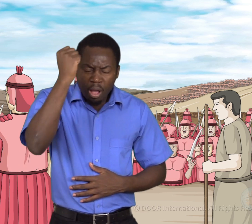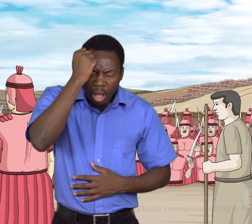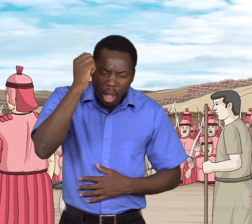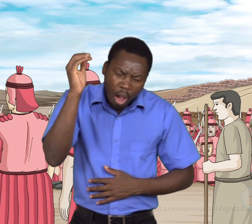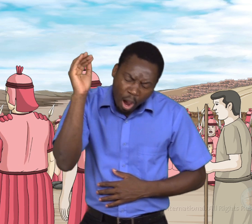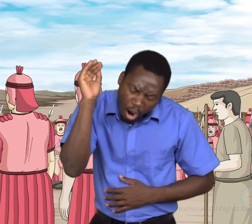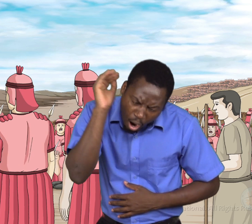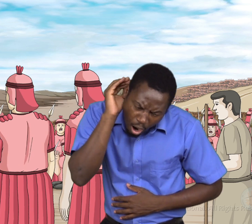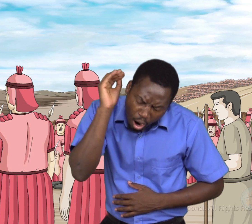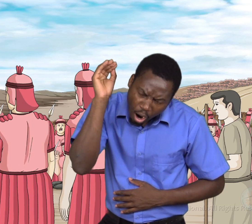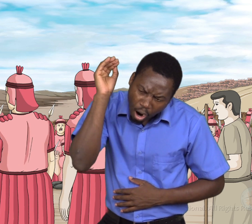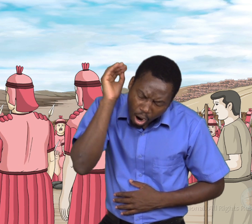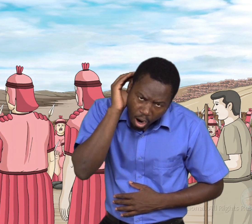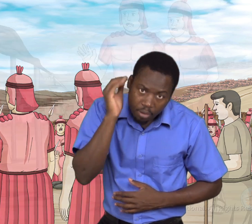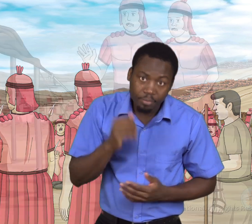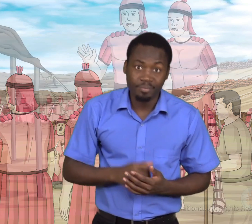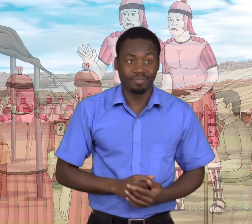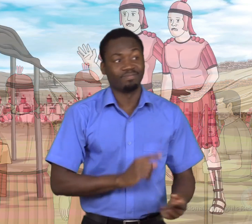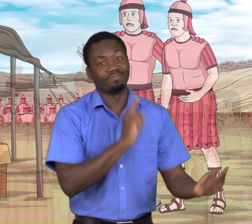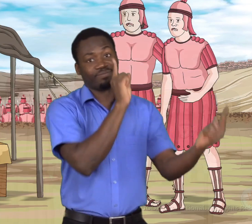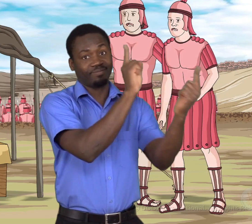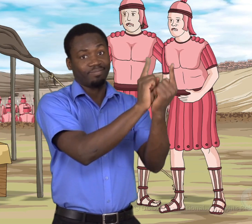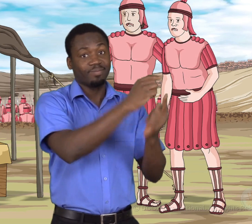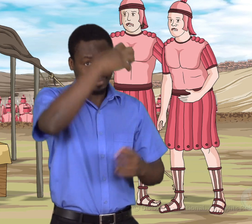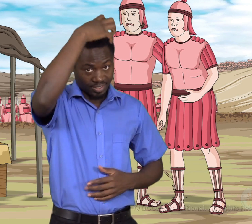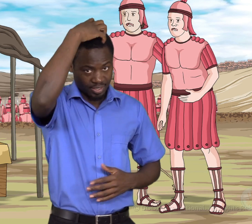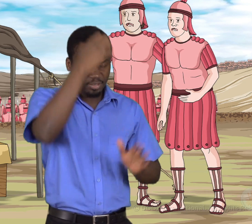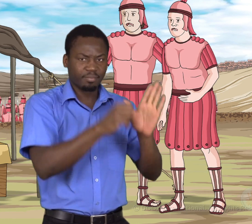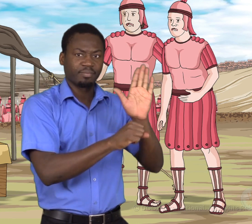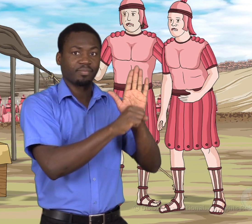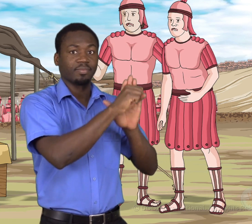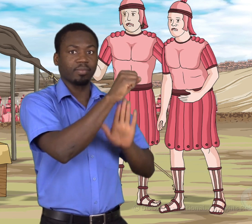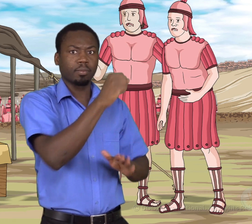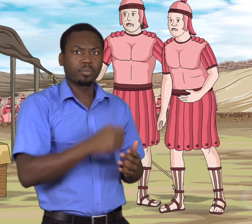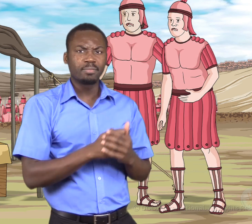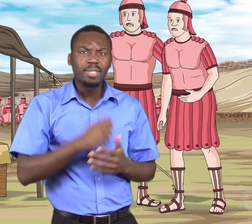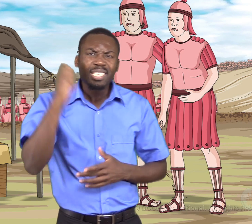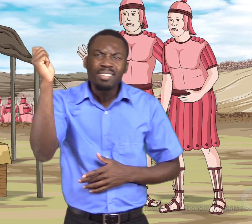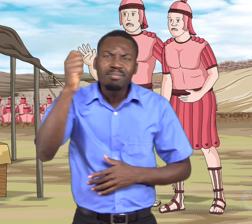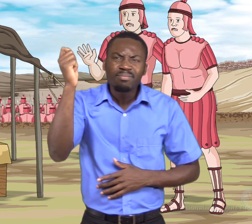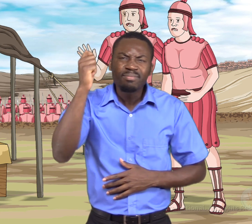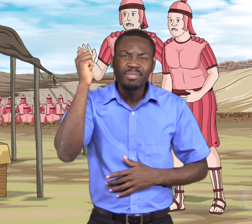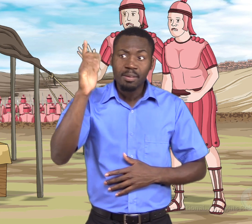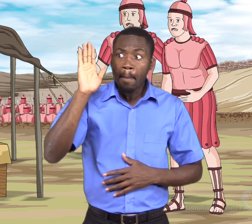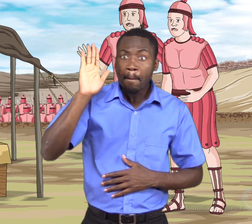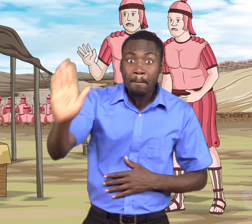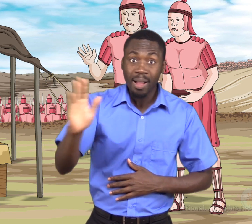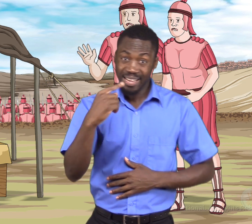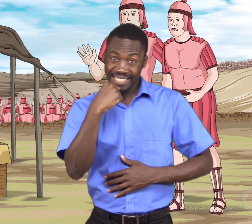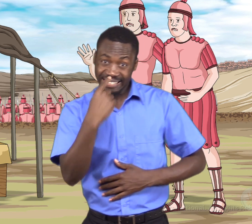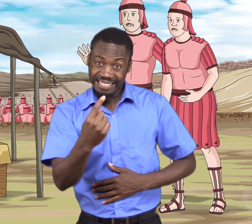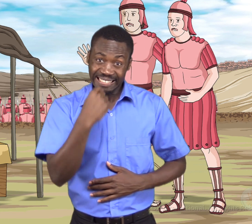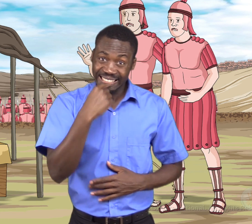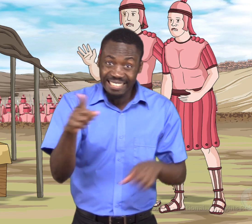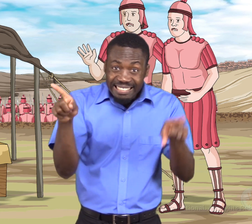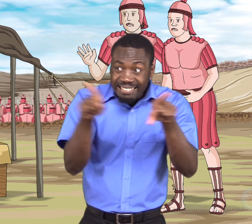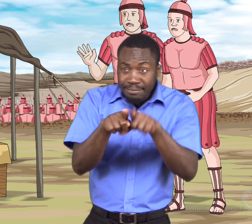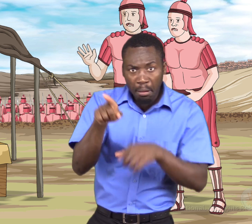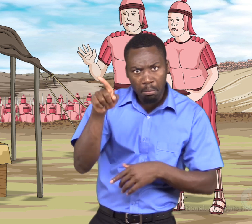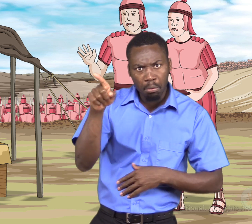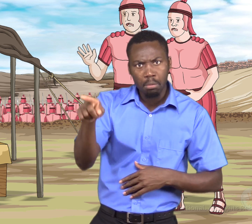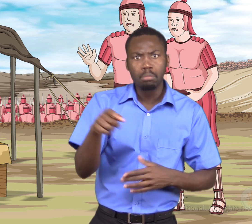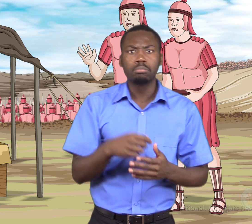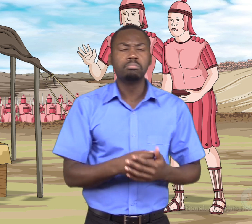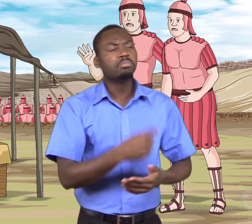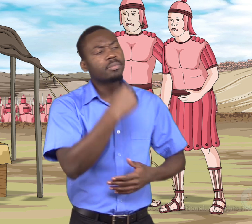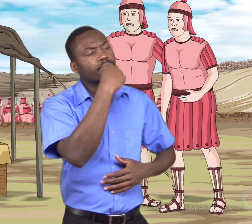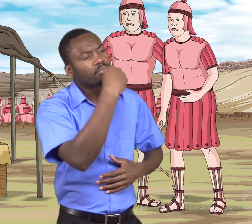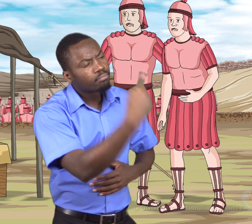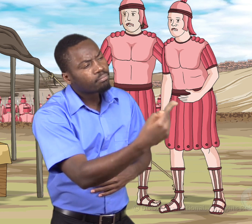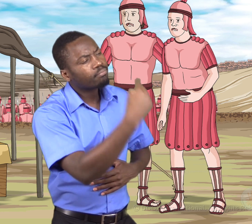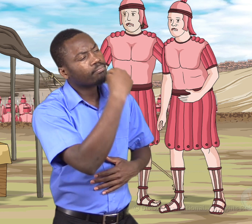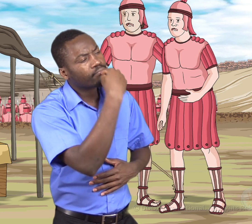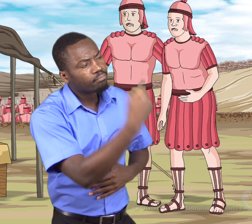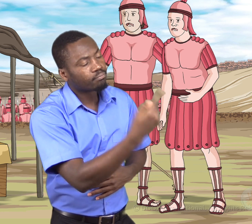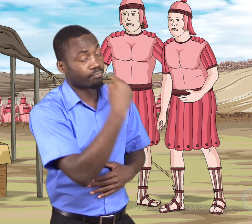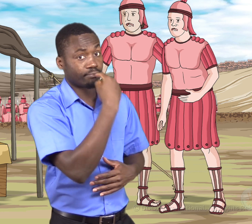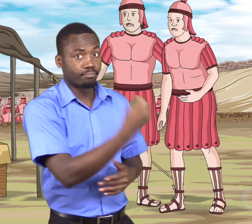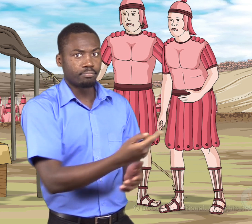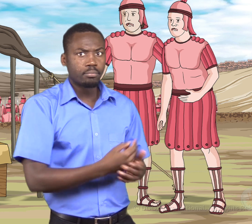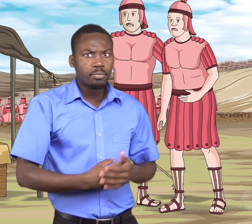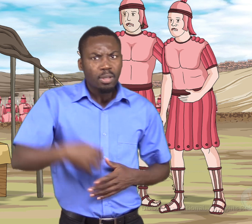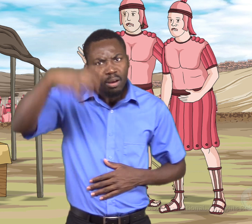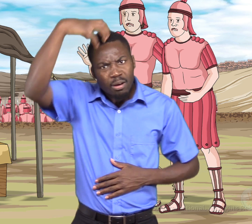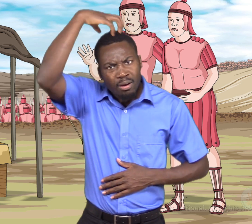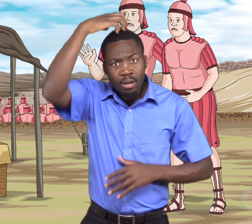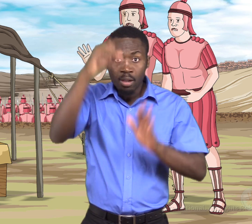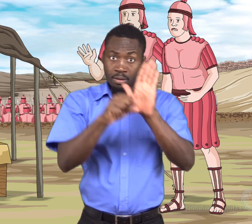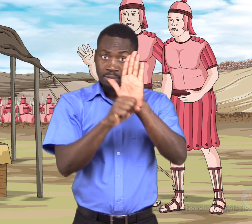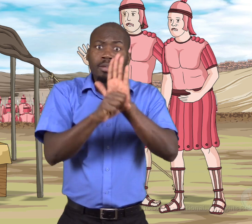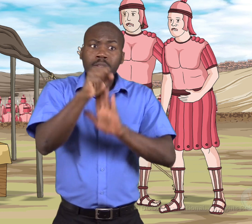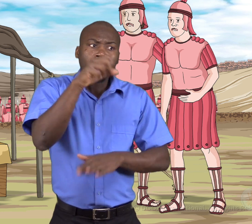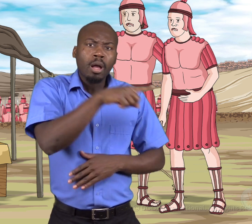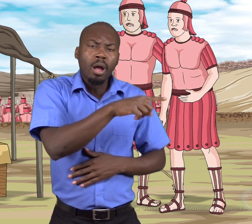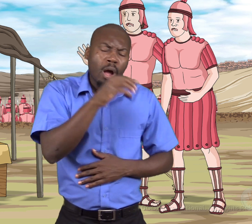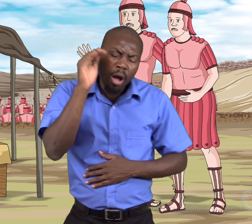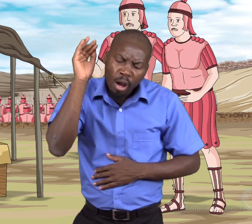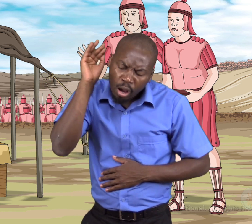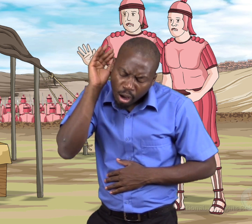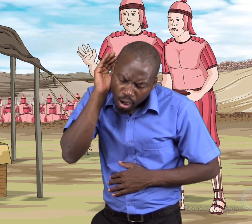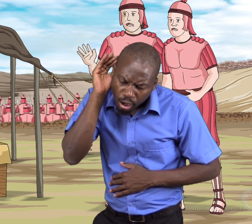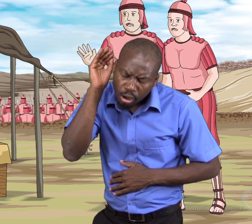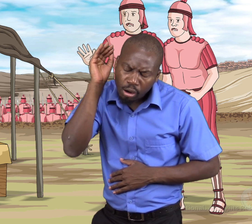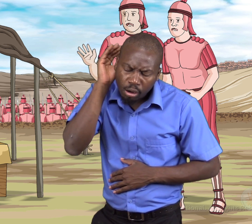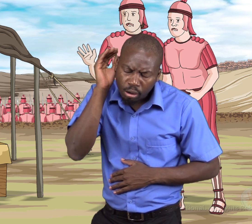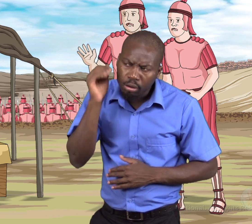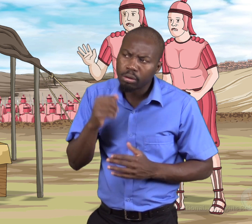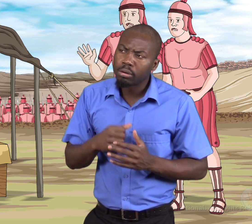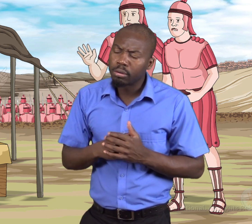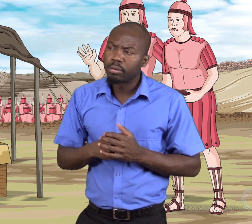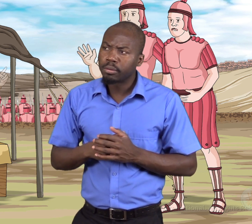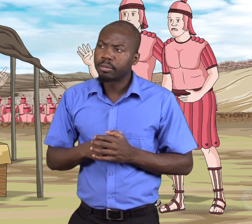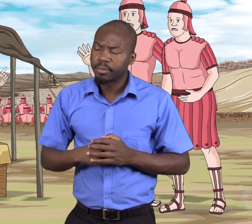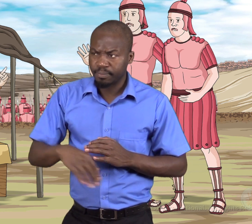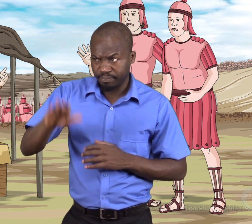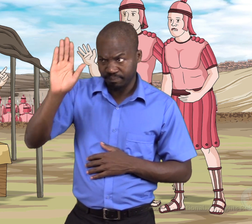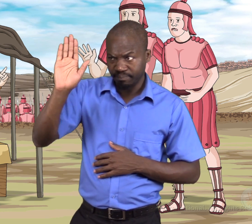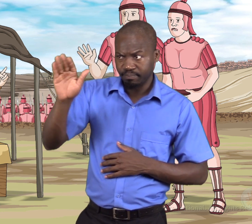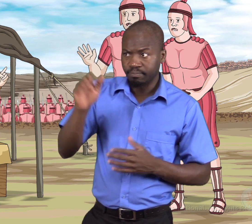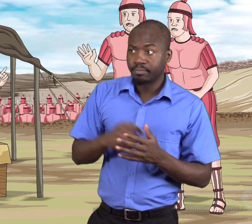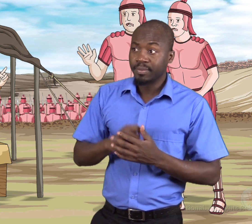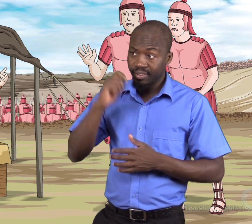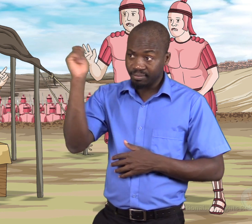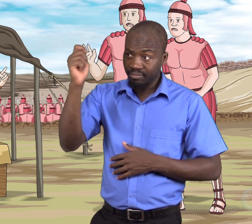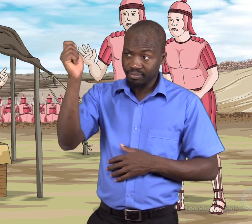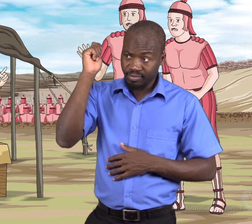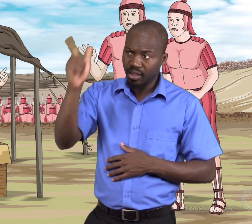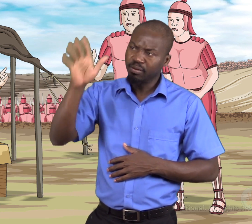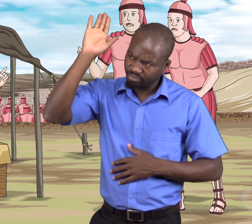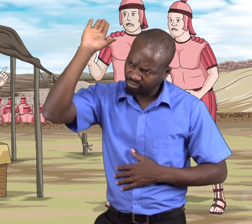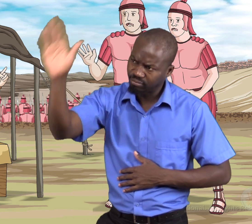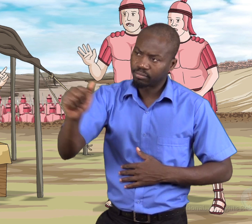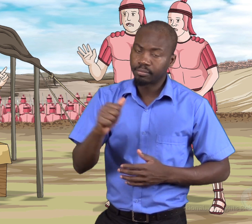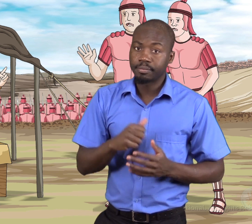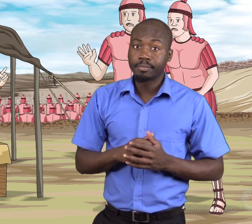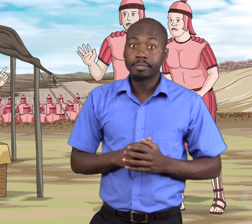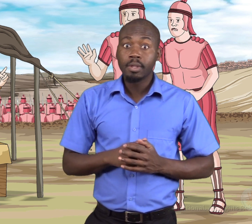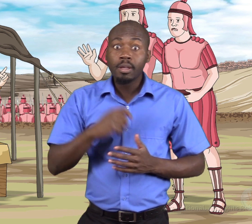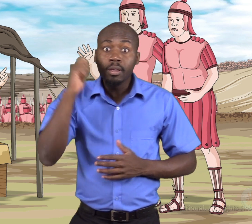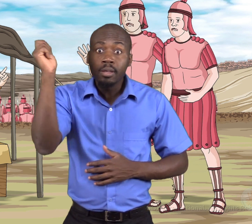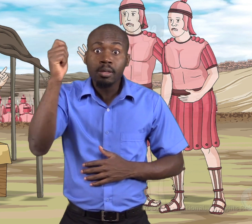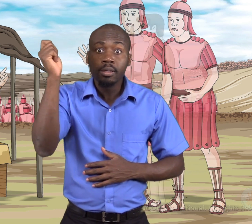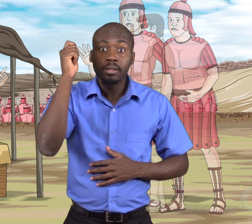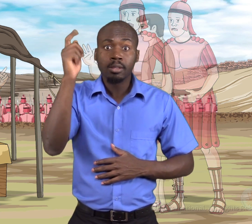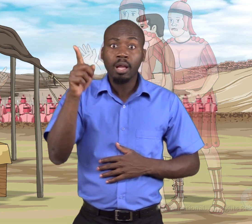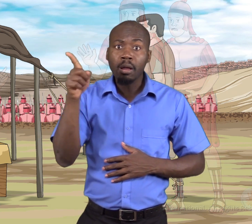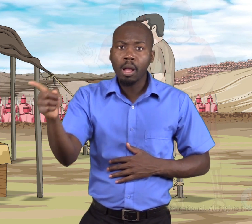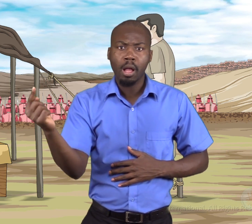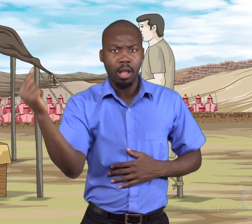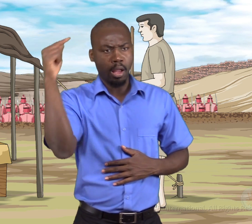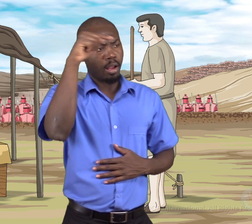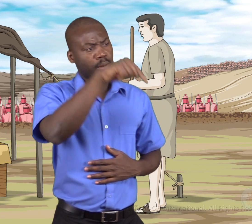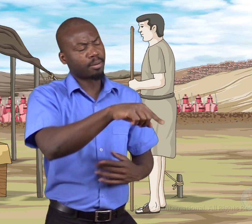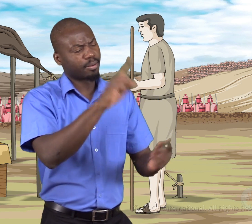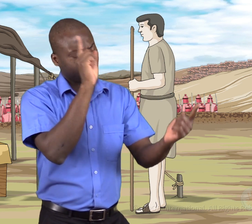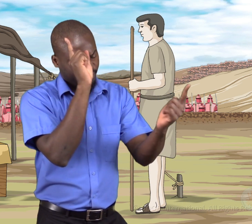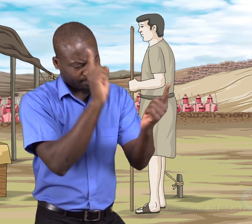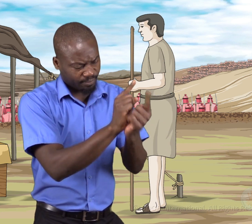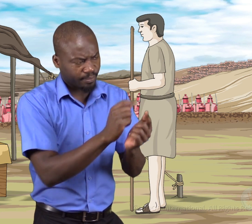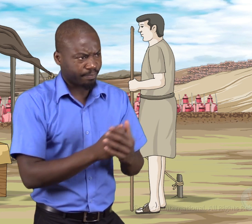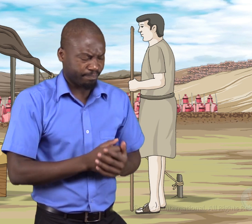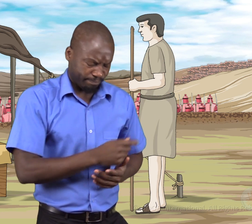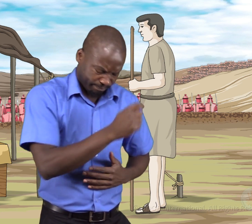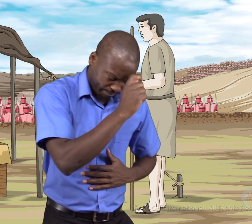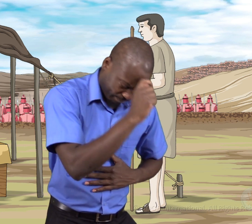Now David’s words were overheard and reported to Saul, who called for him.